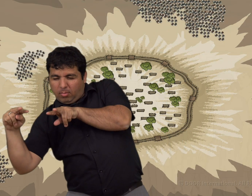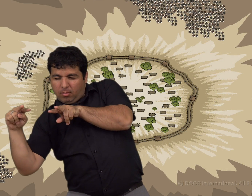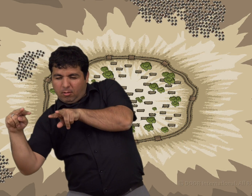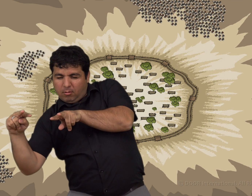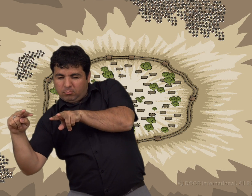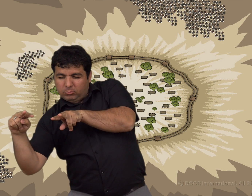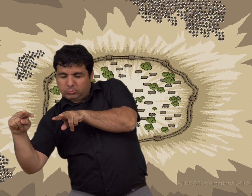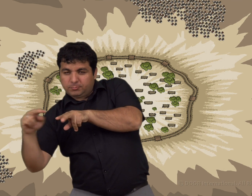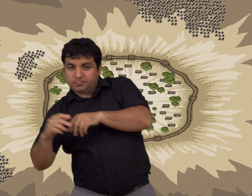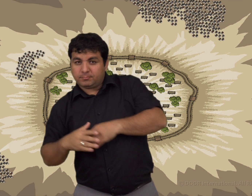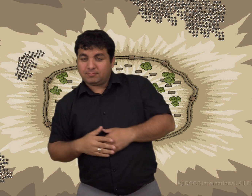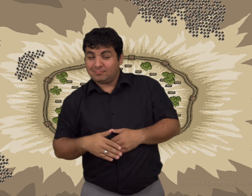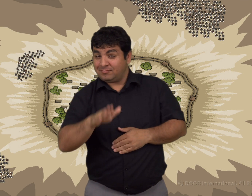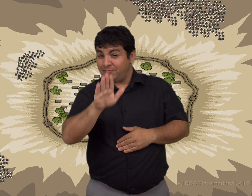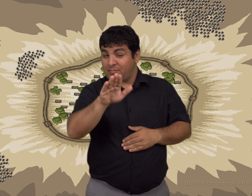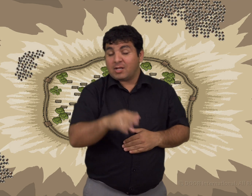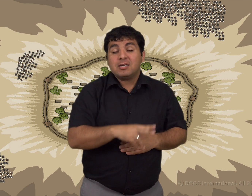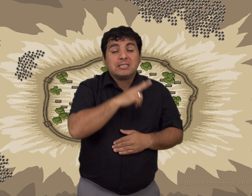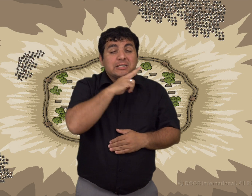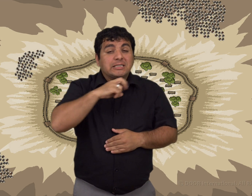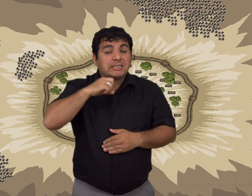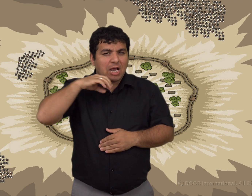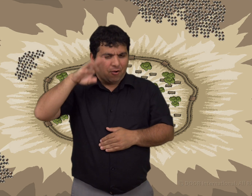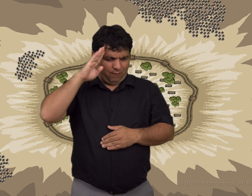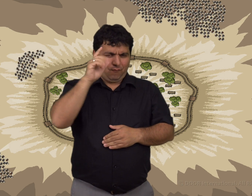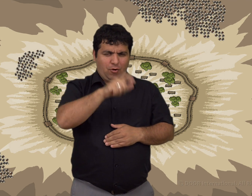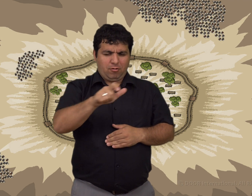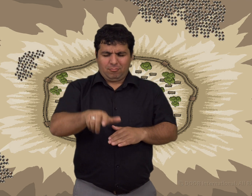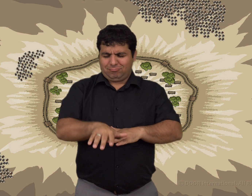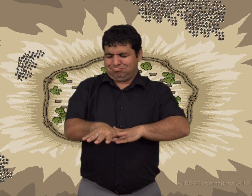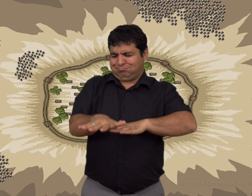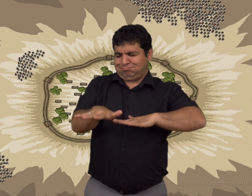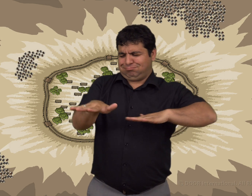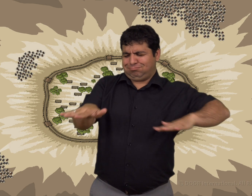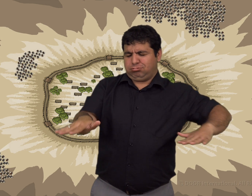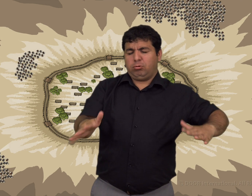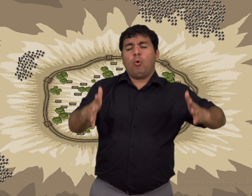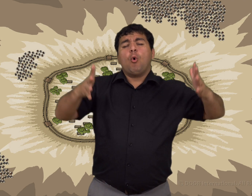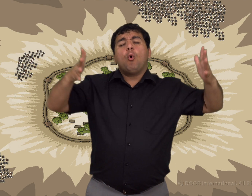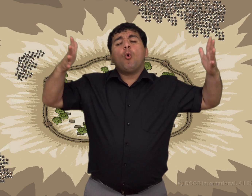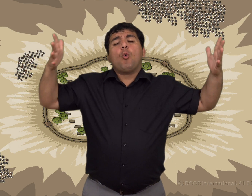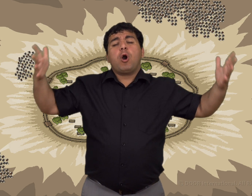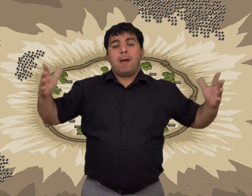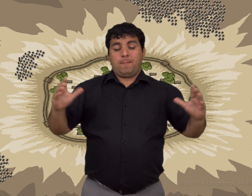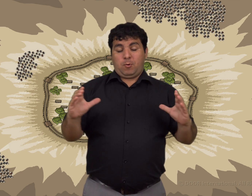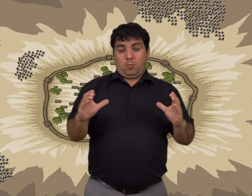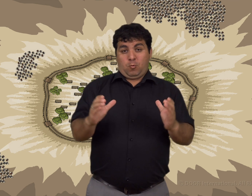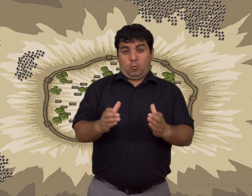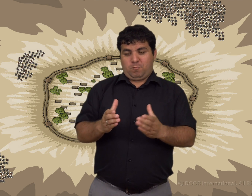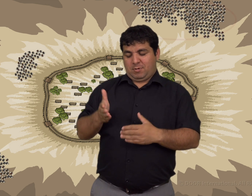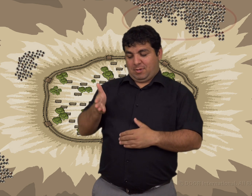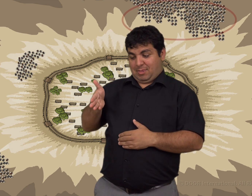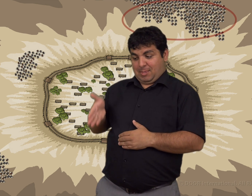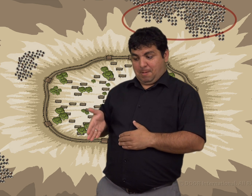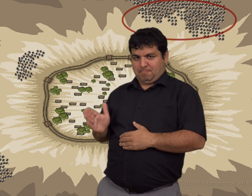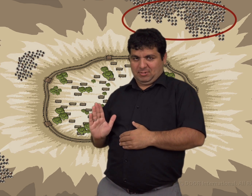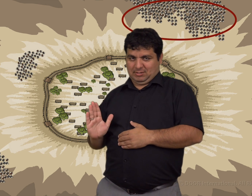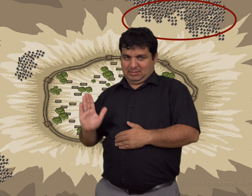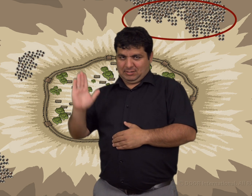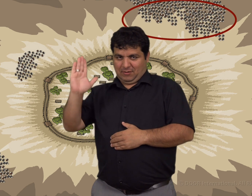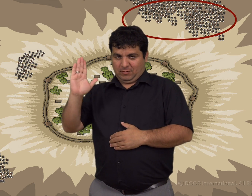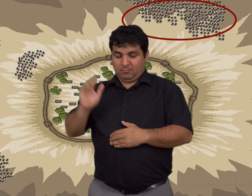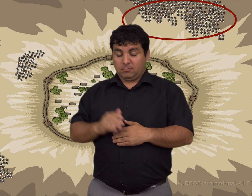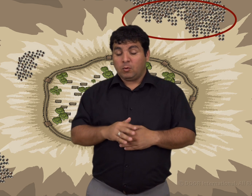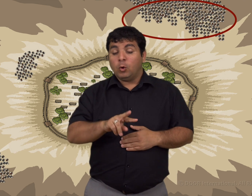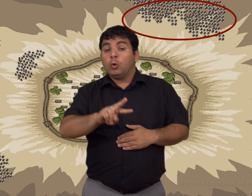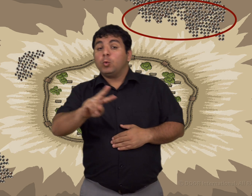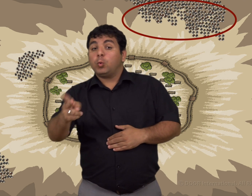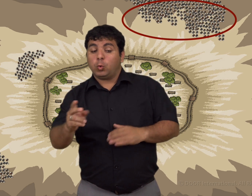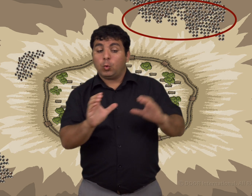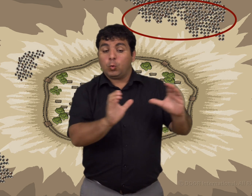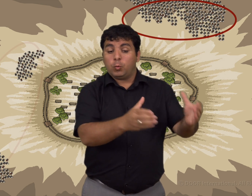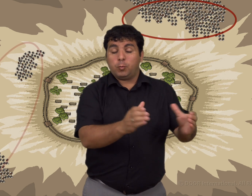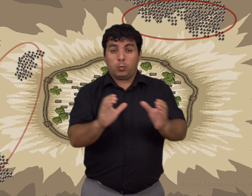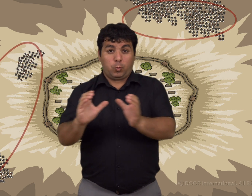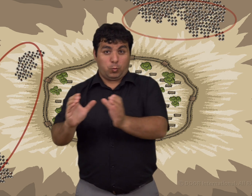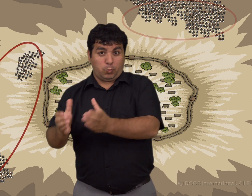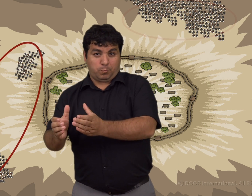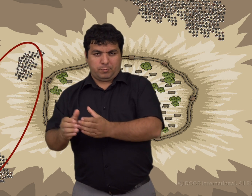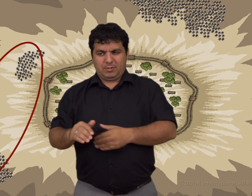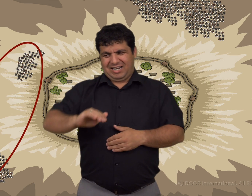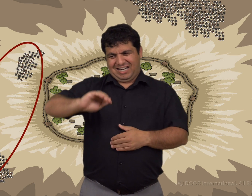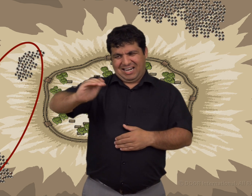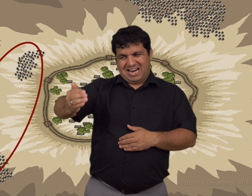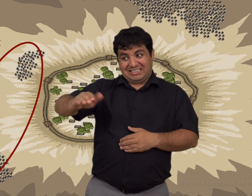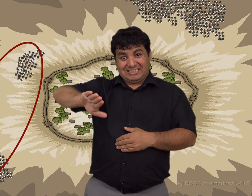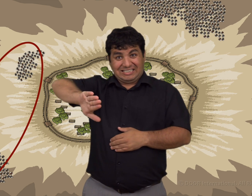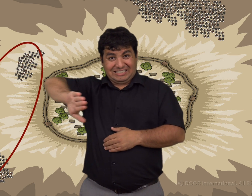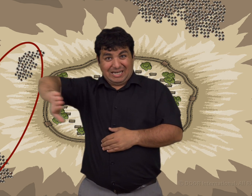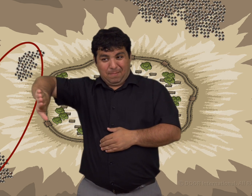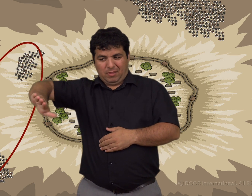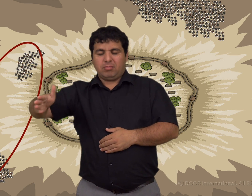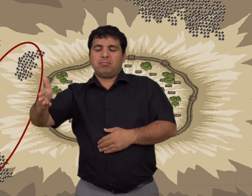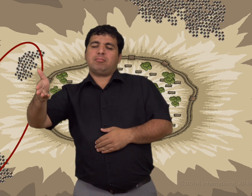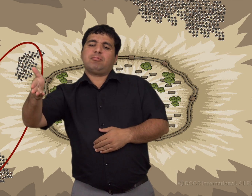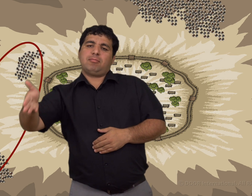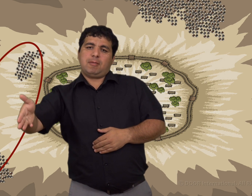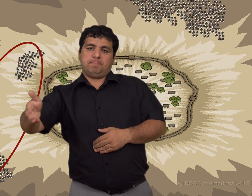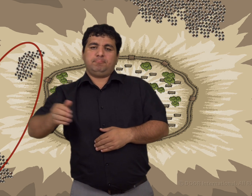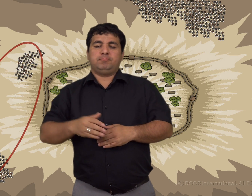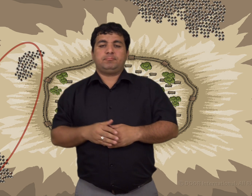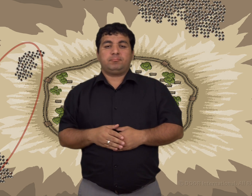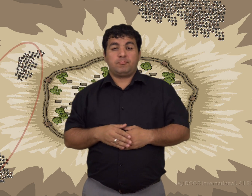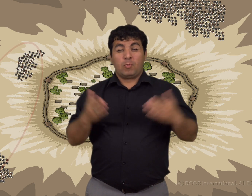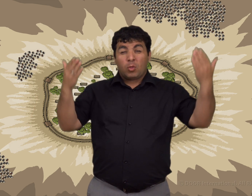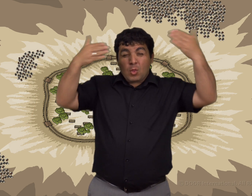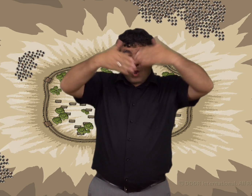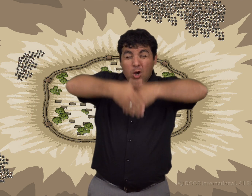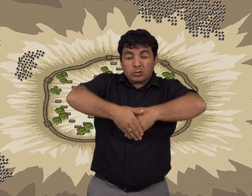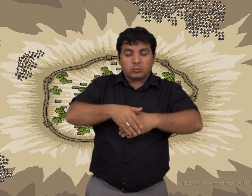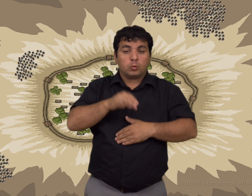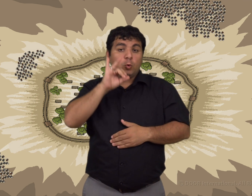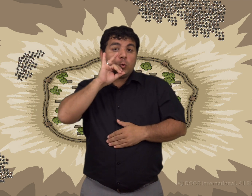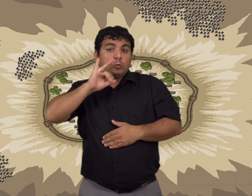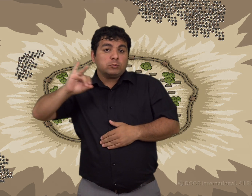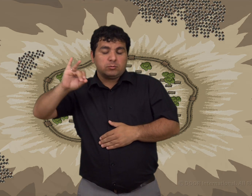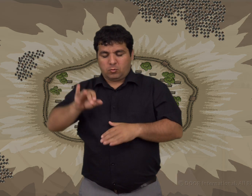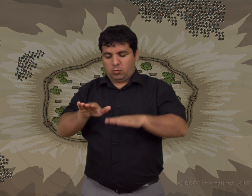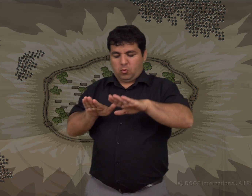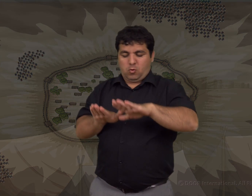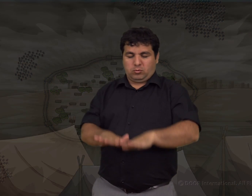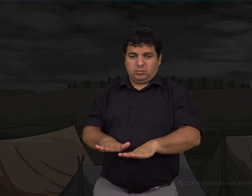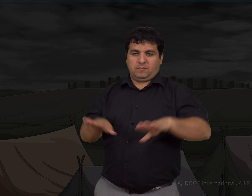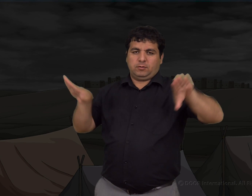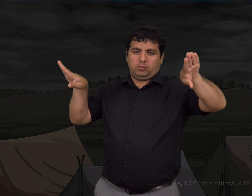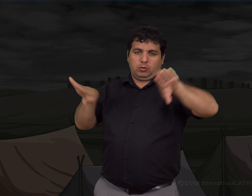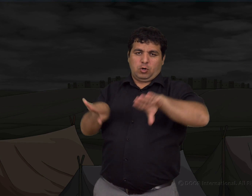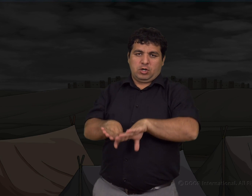So the forces were stationed with the main camp to the north of the city and the rear guard to the west of the city.